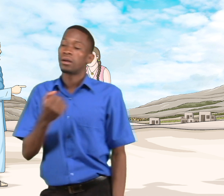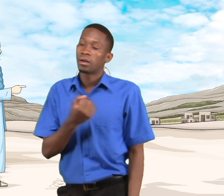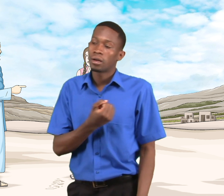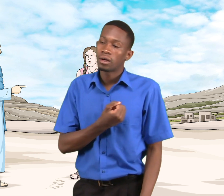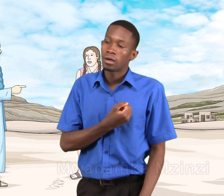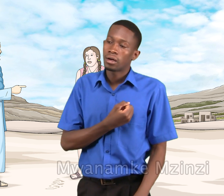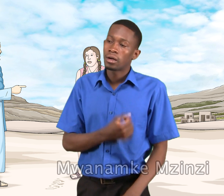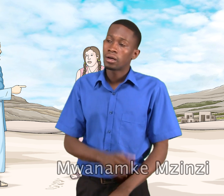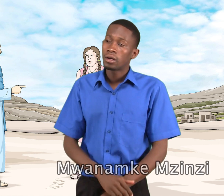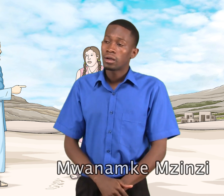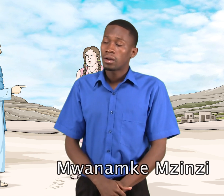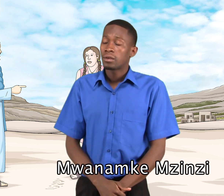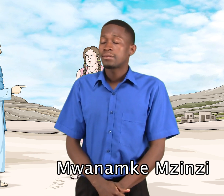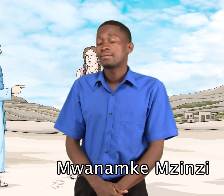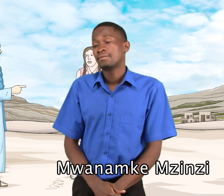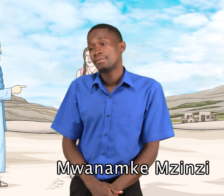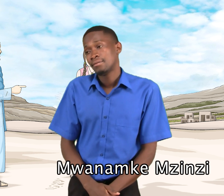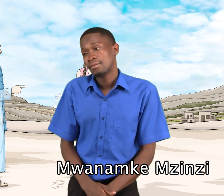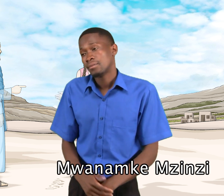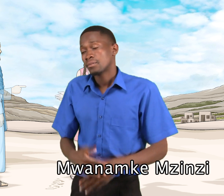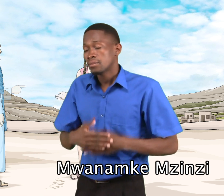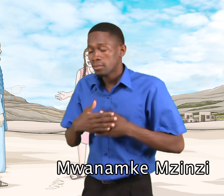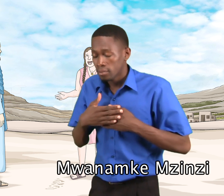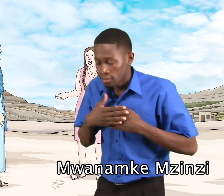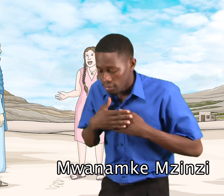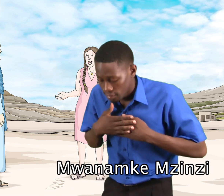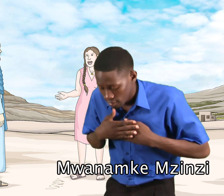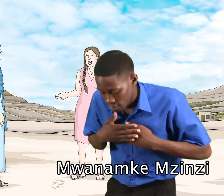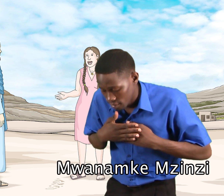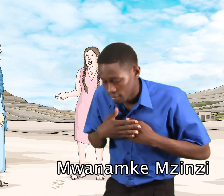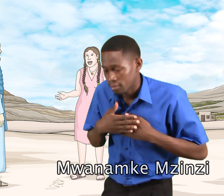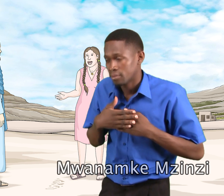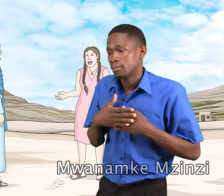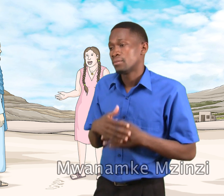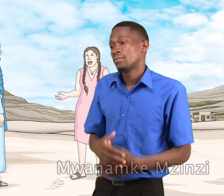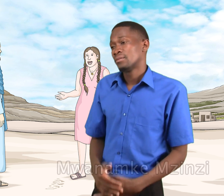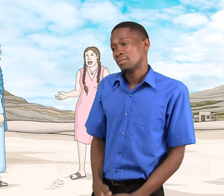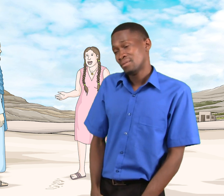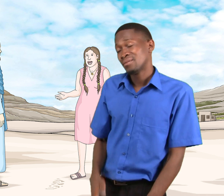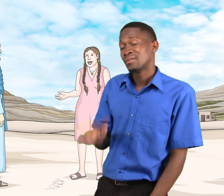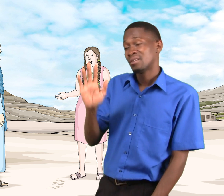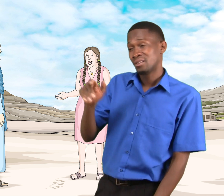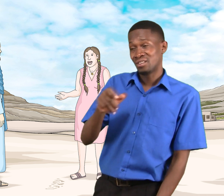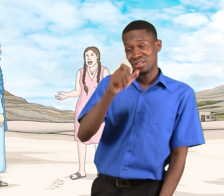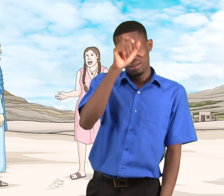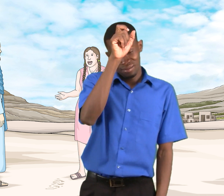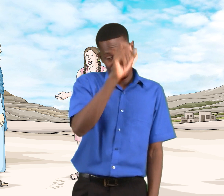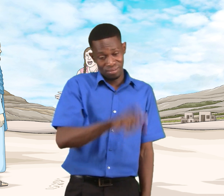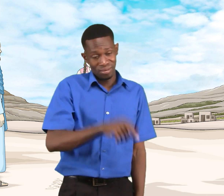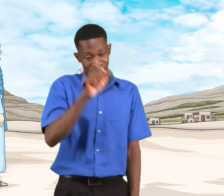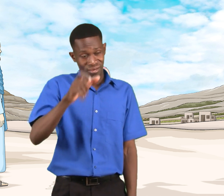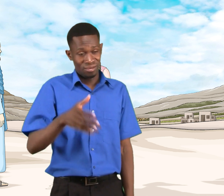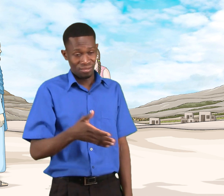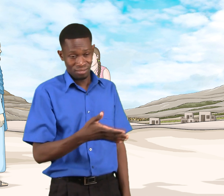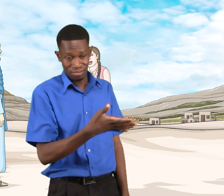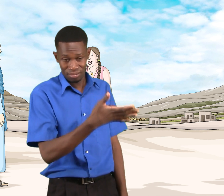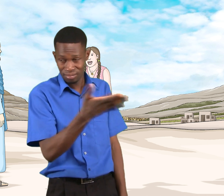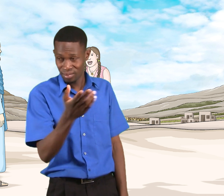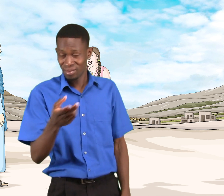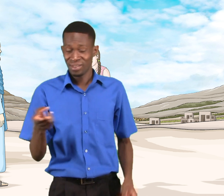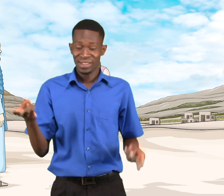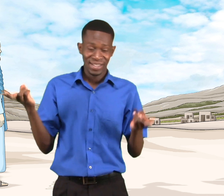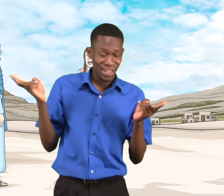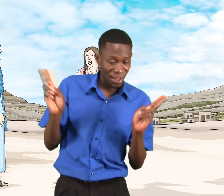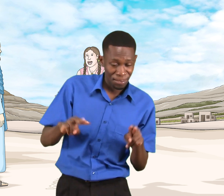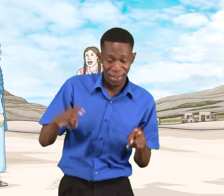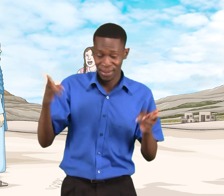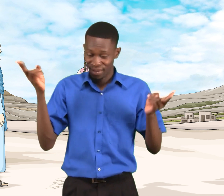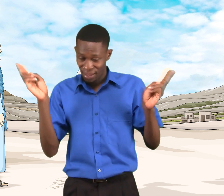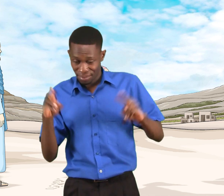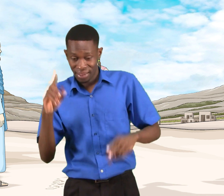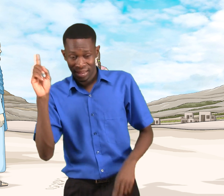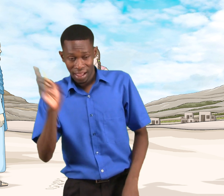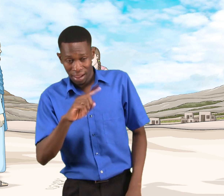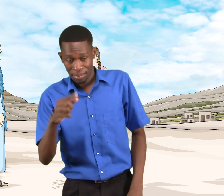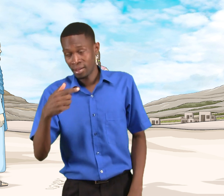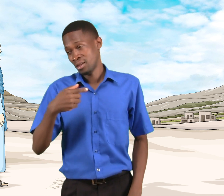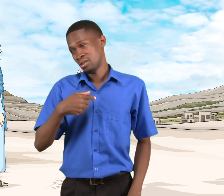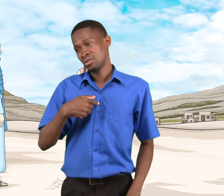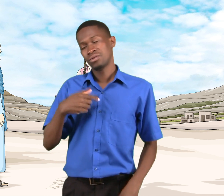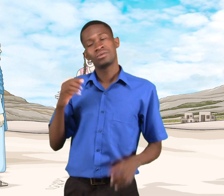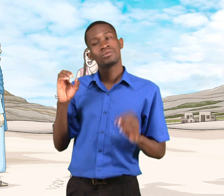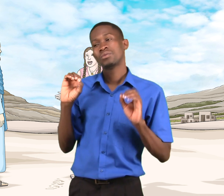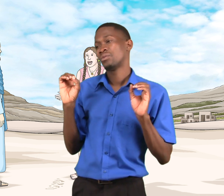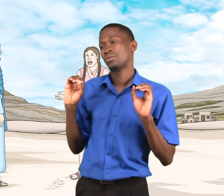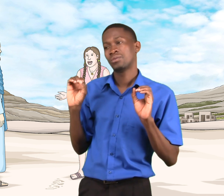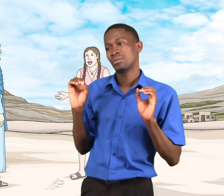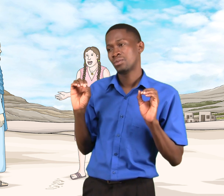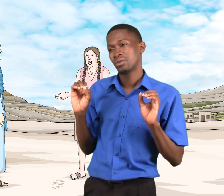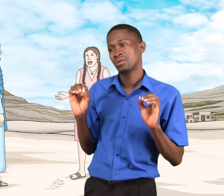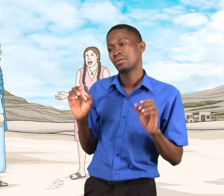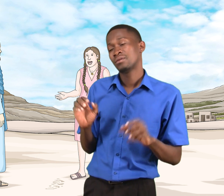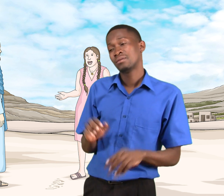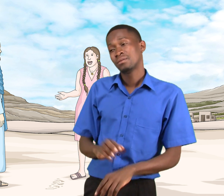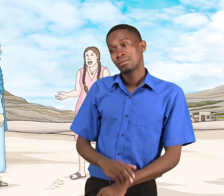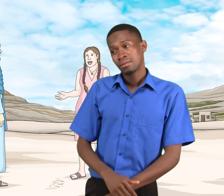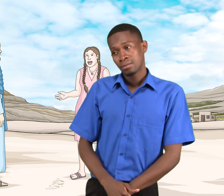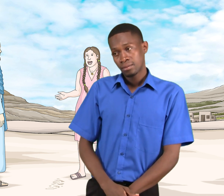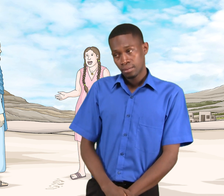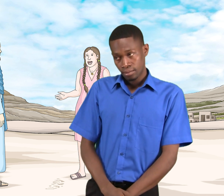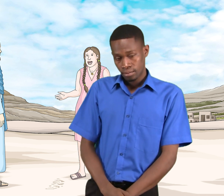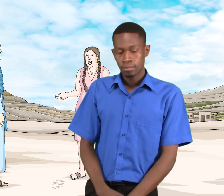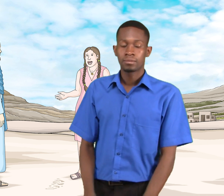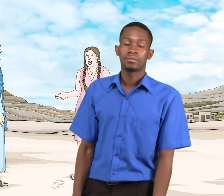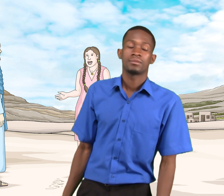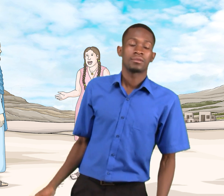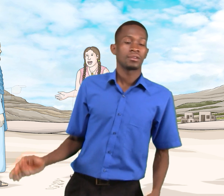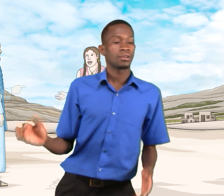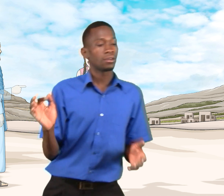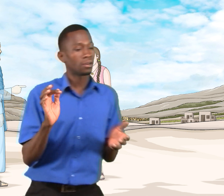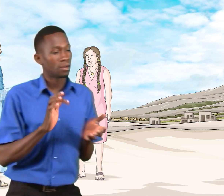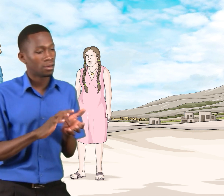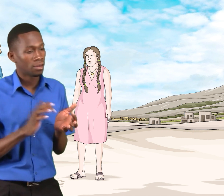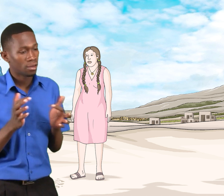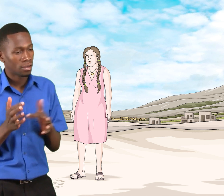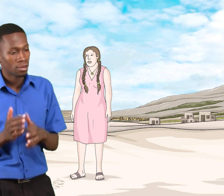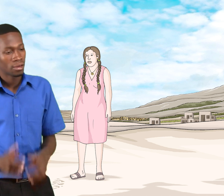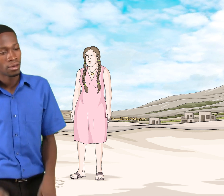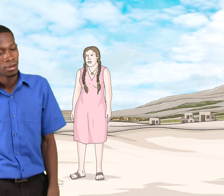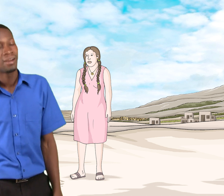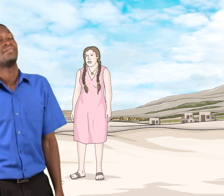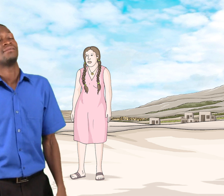“No one, Lord,” she answered.